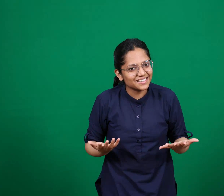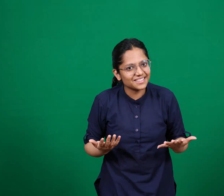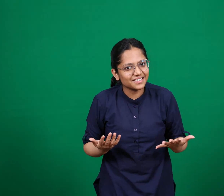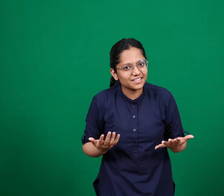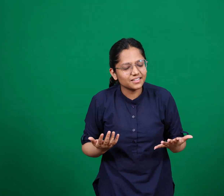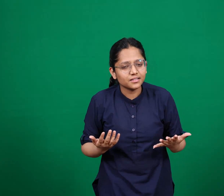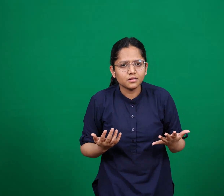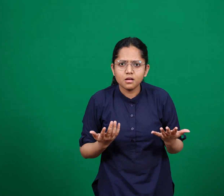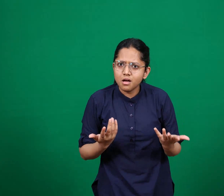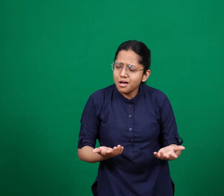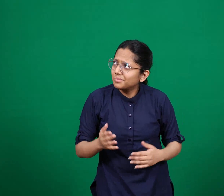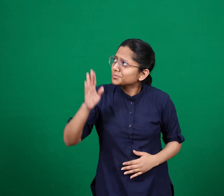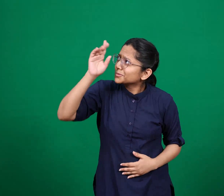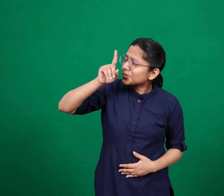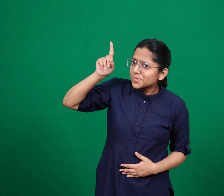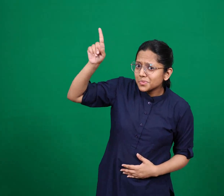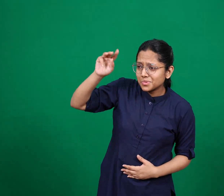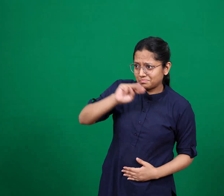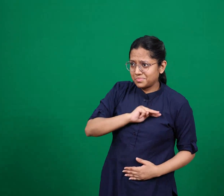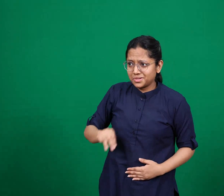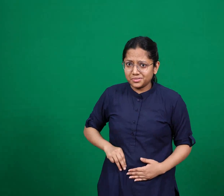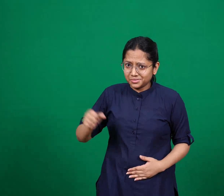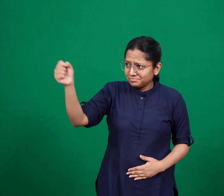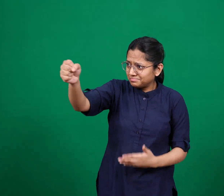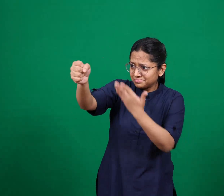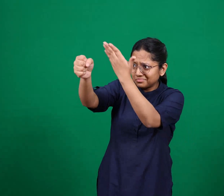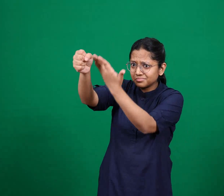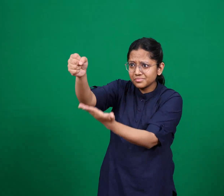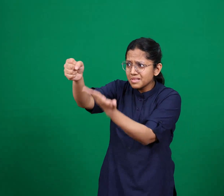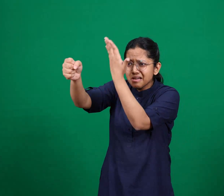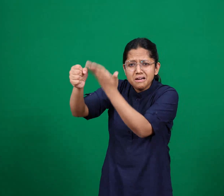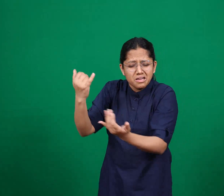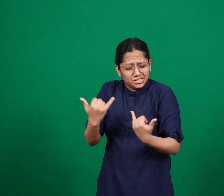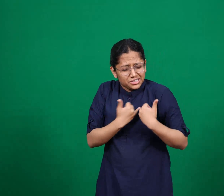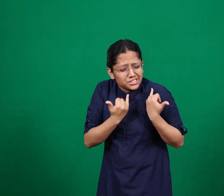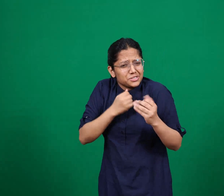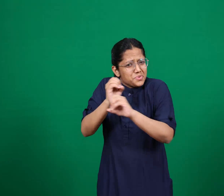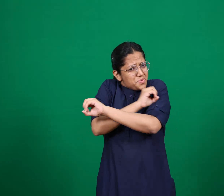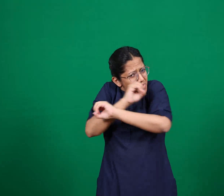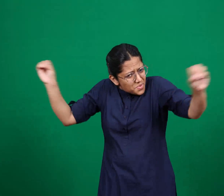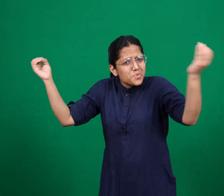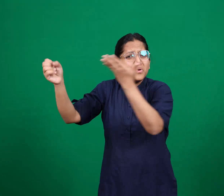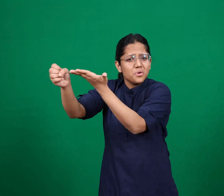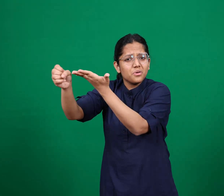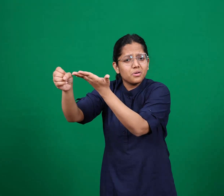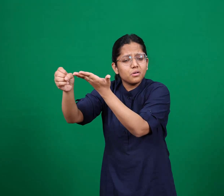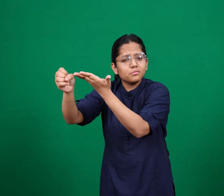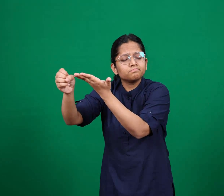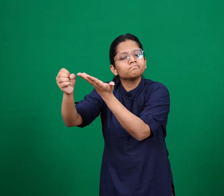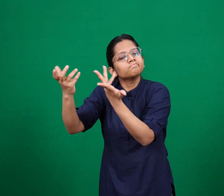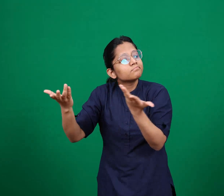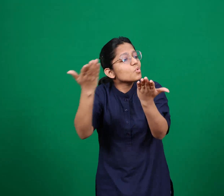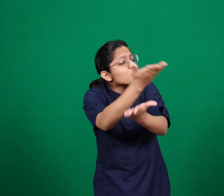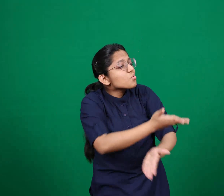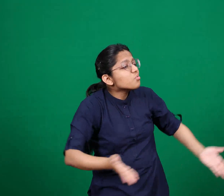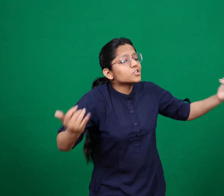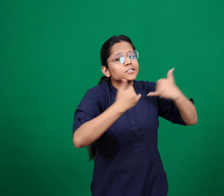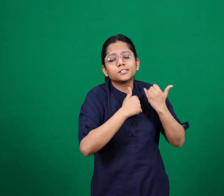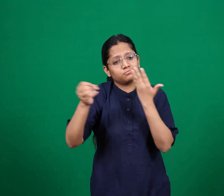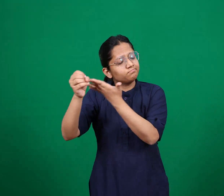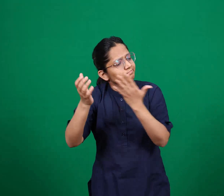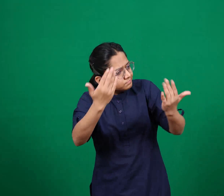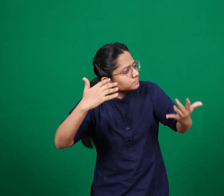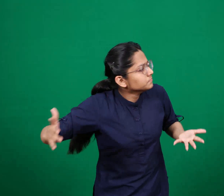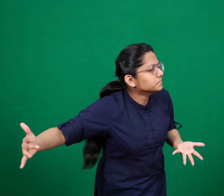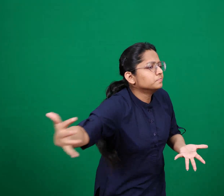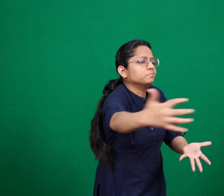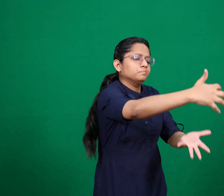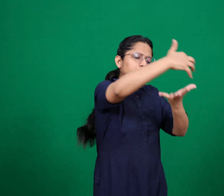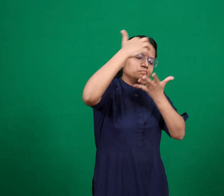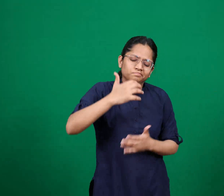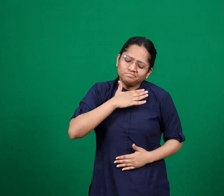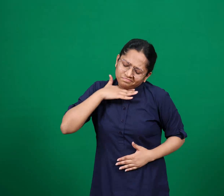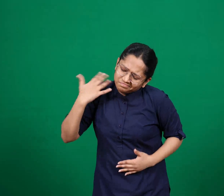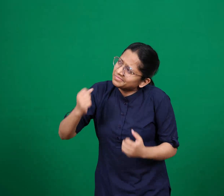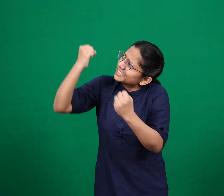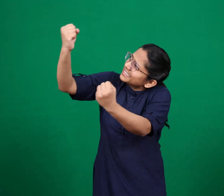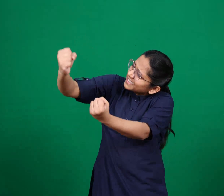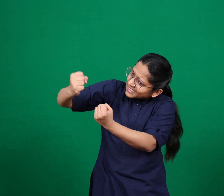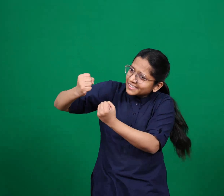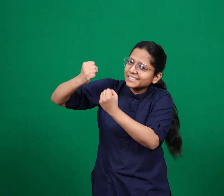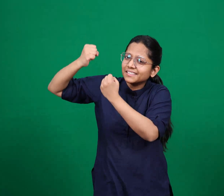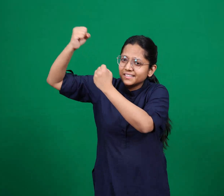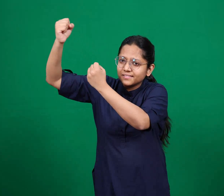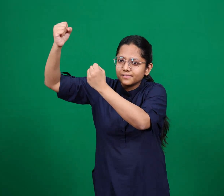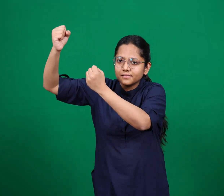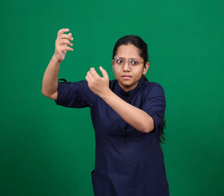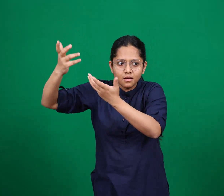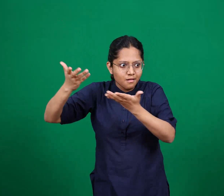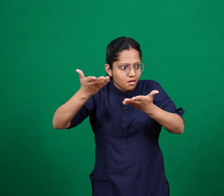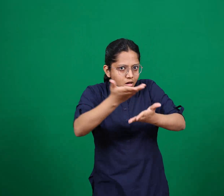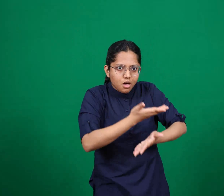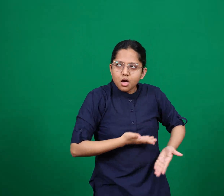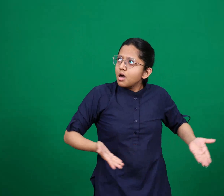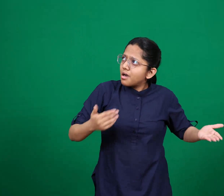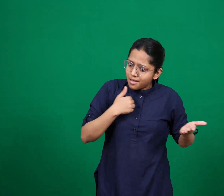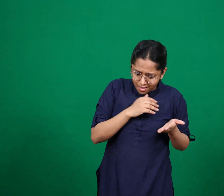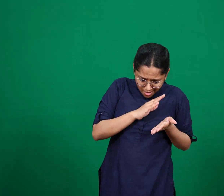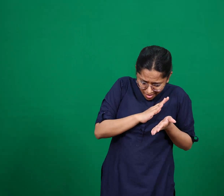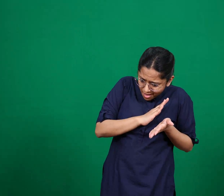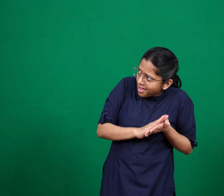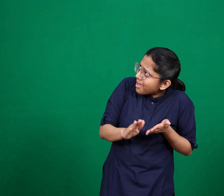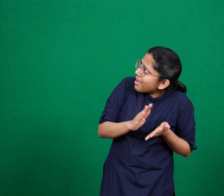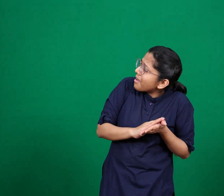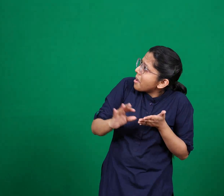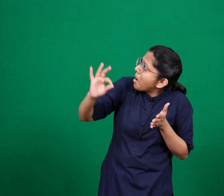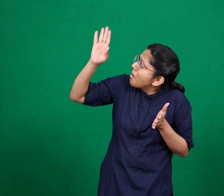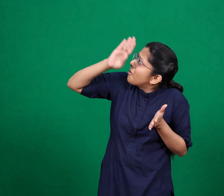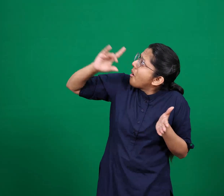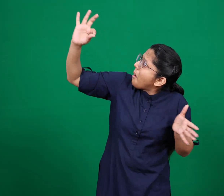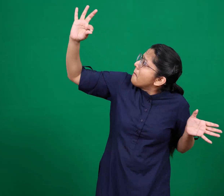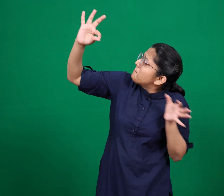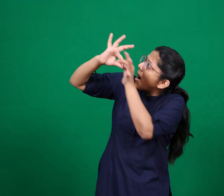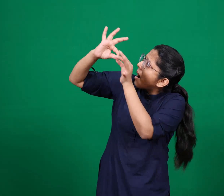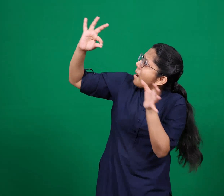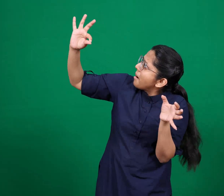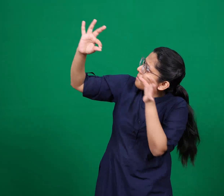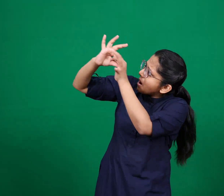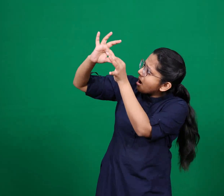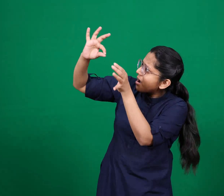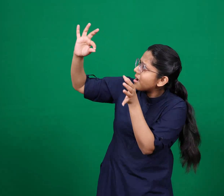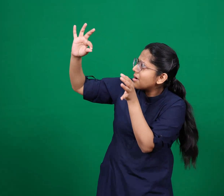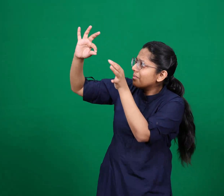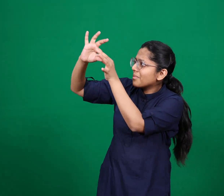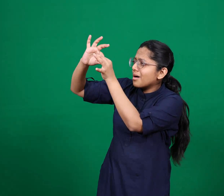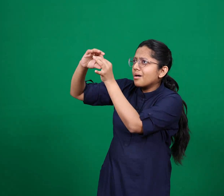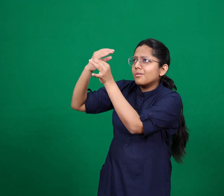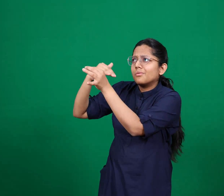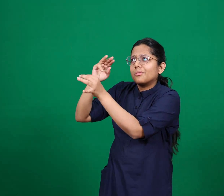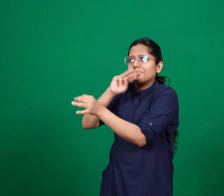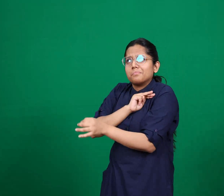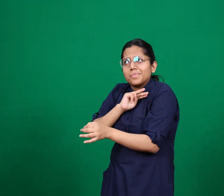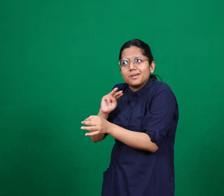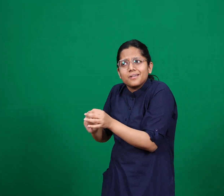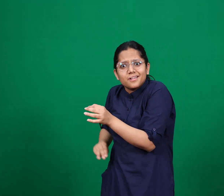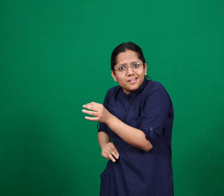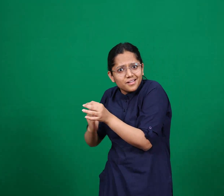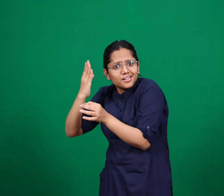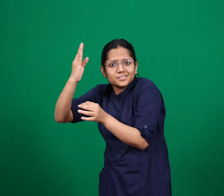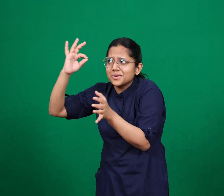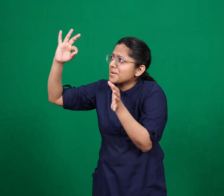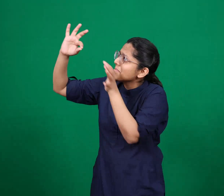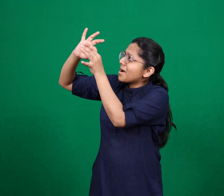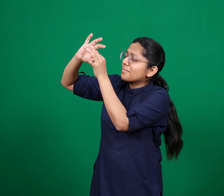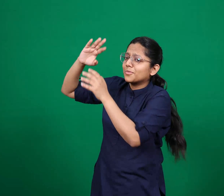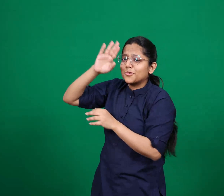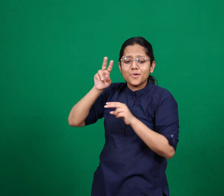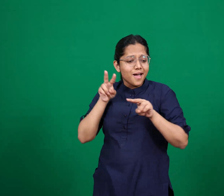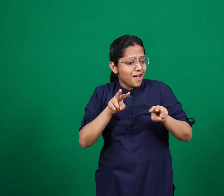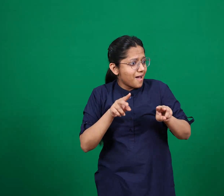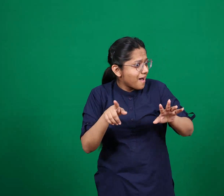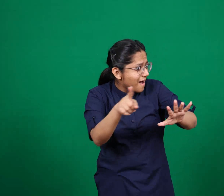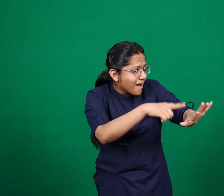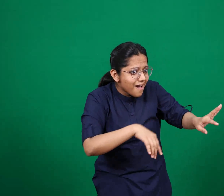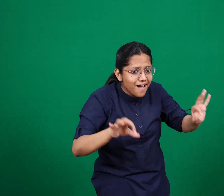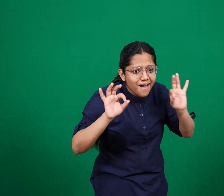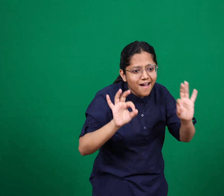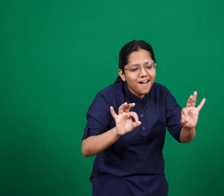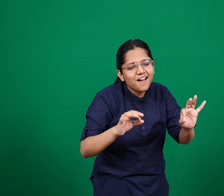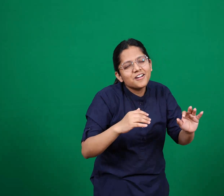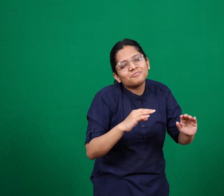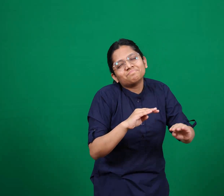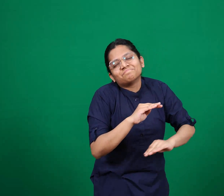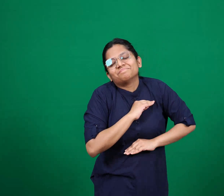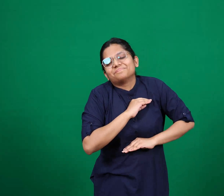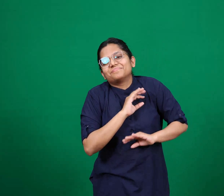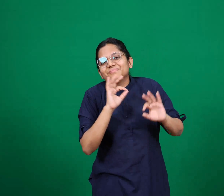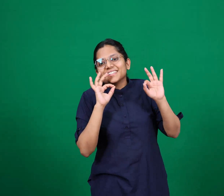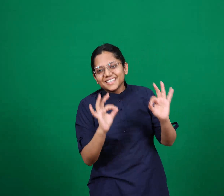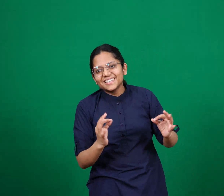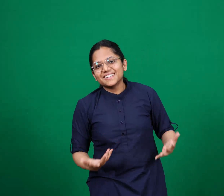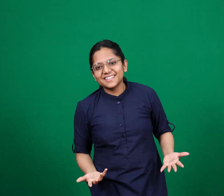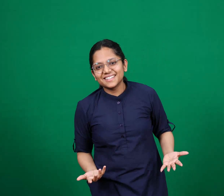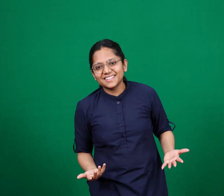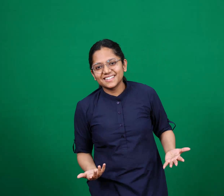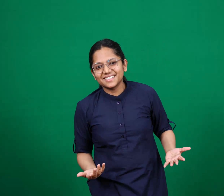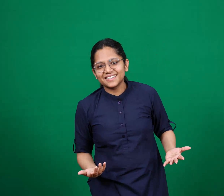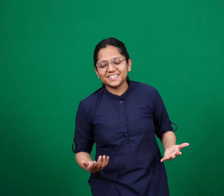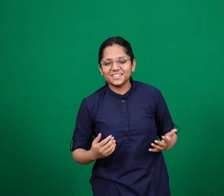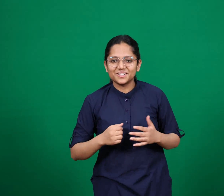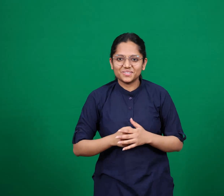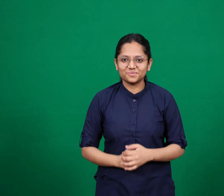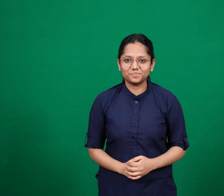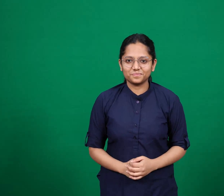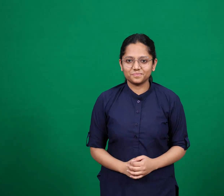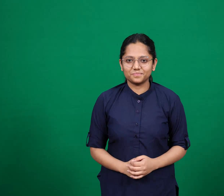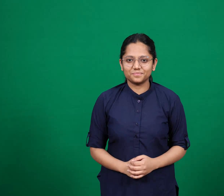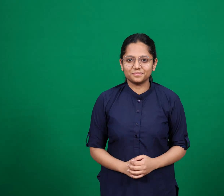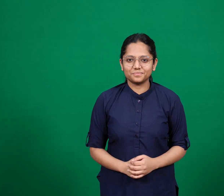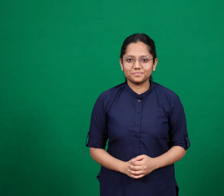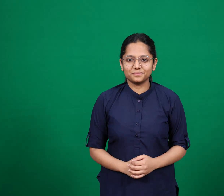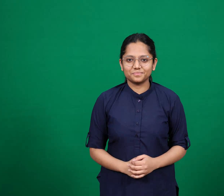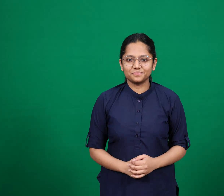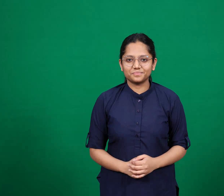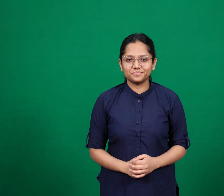God made Him who knew no sin to be sin on our behalf, so that in Him we might become the righteousness of God.